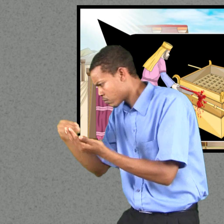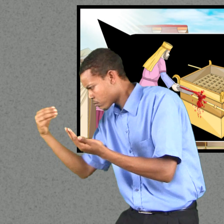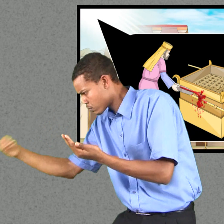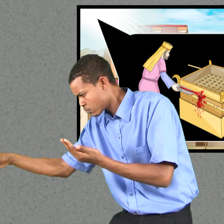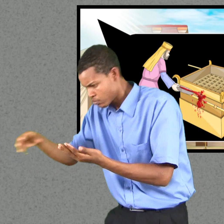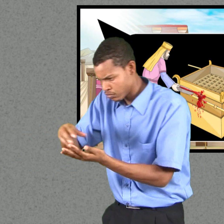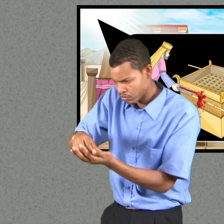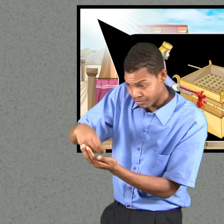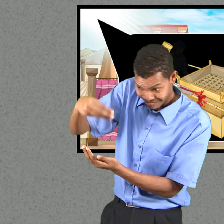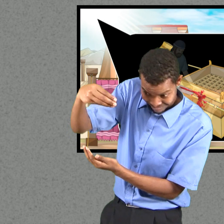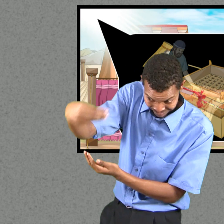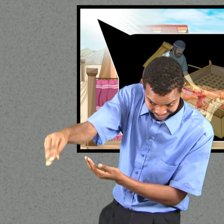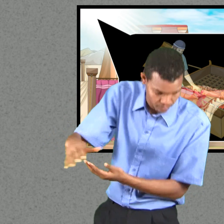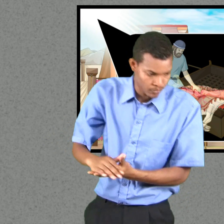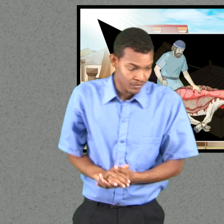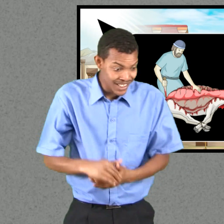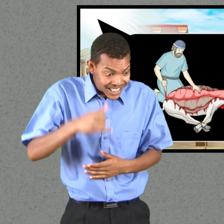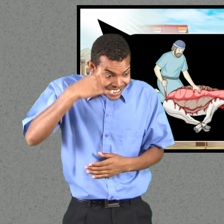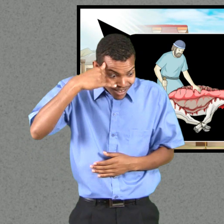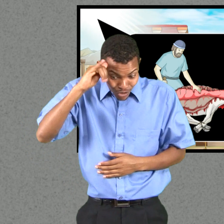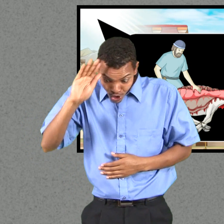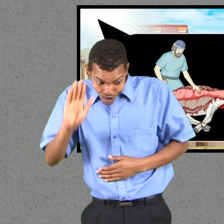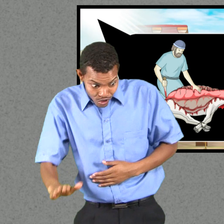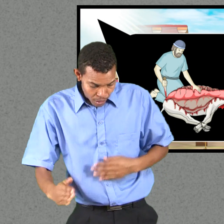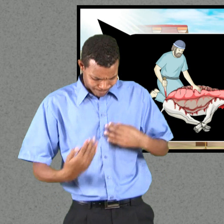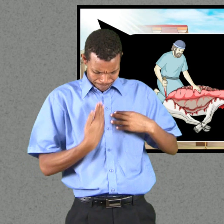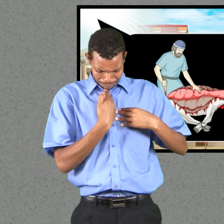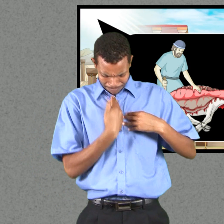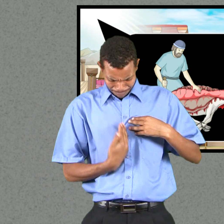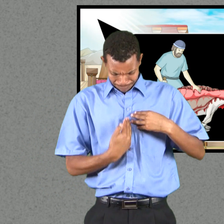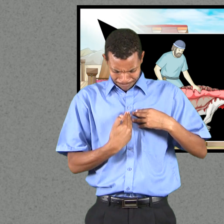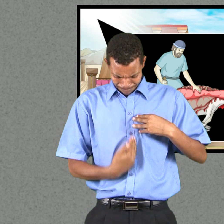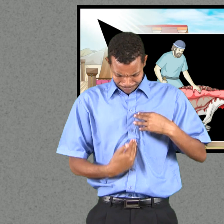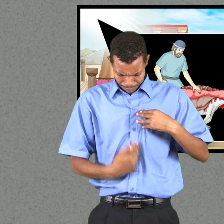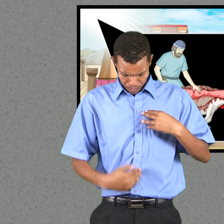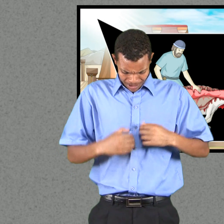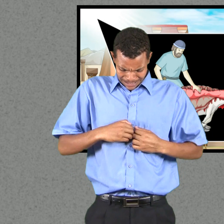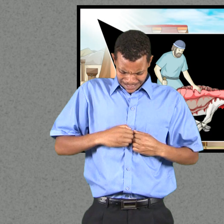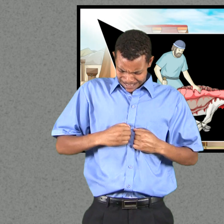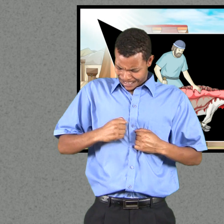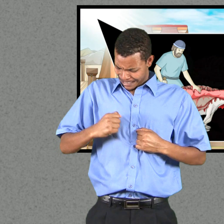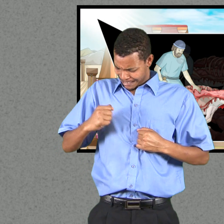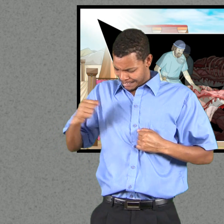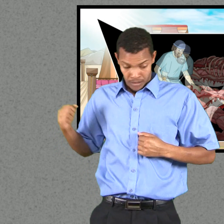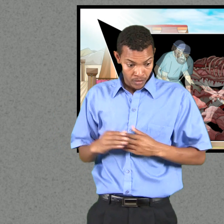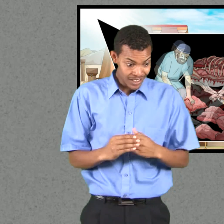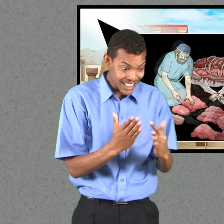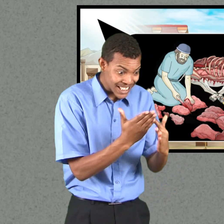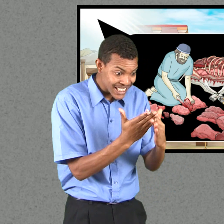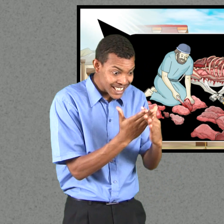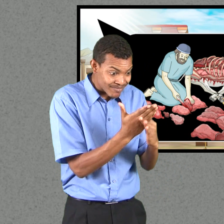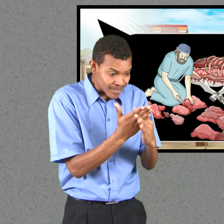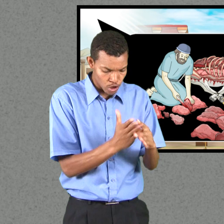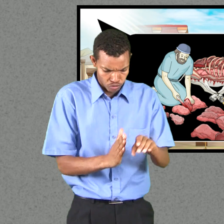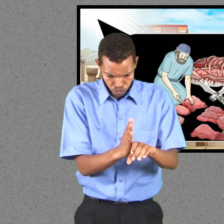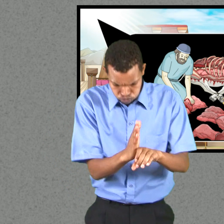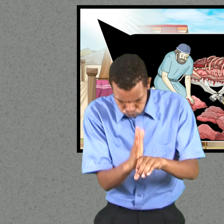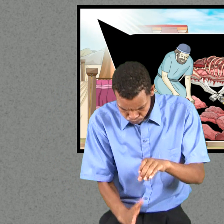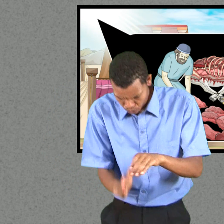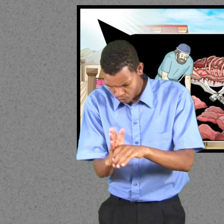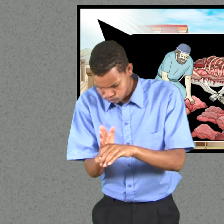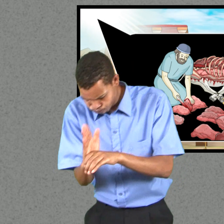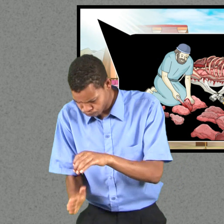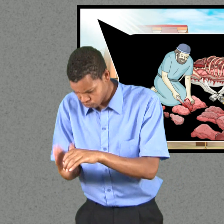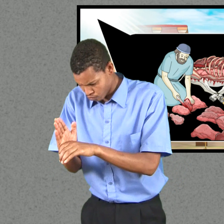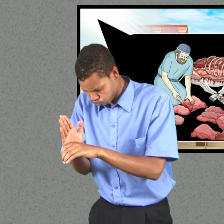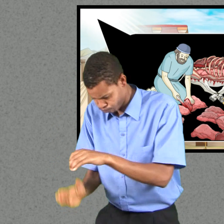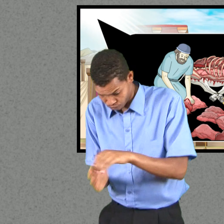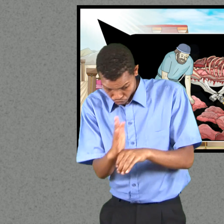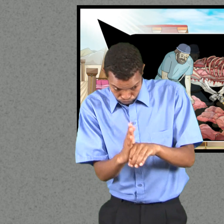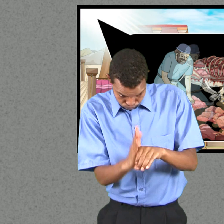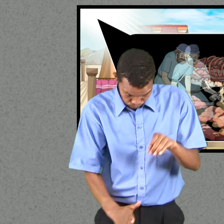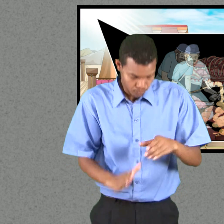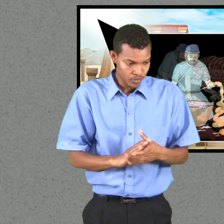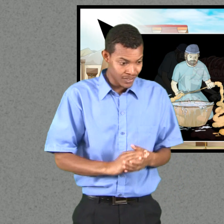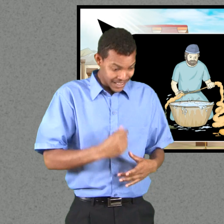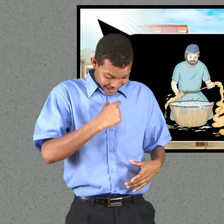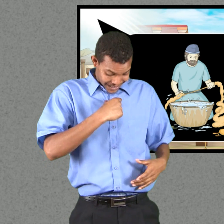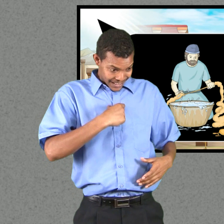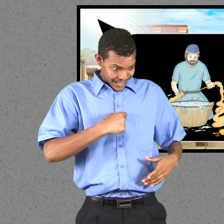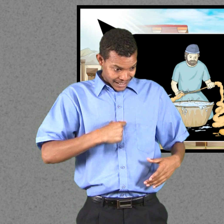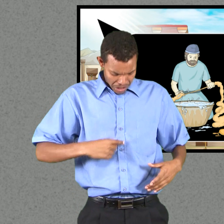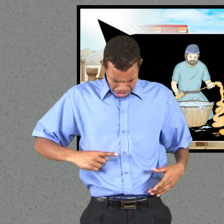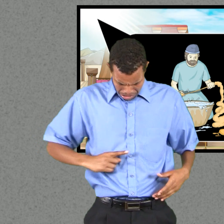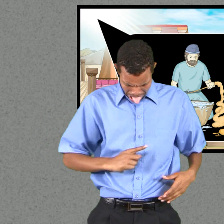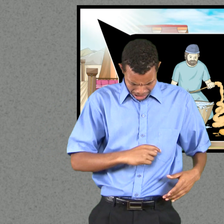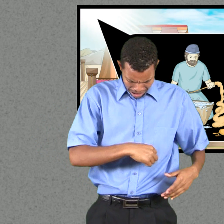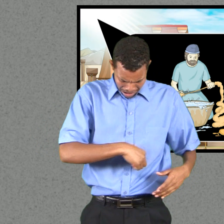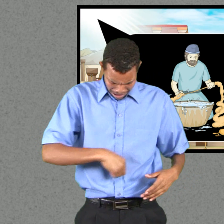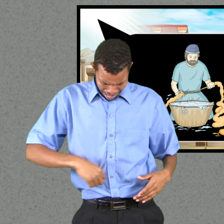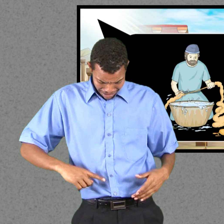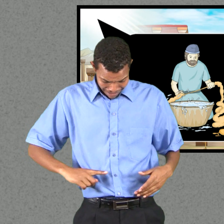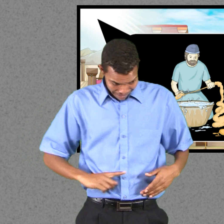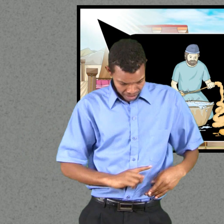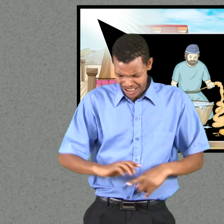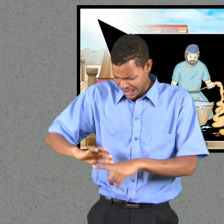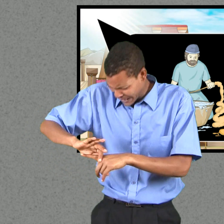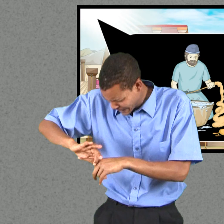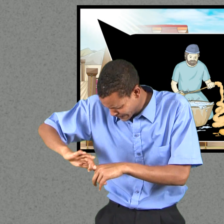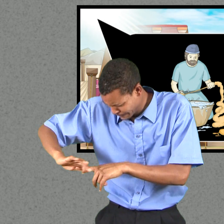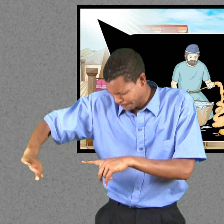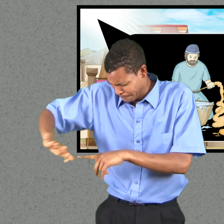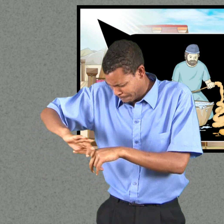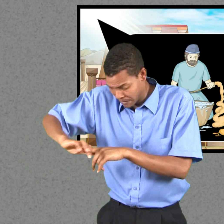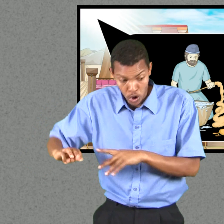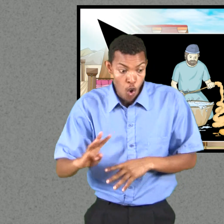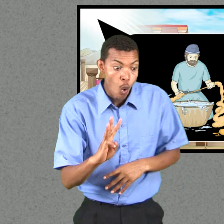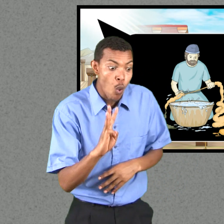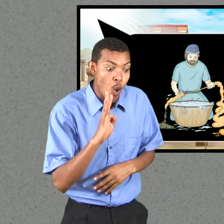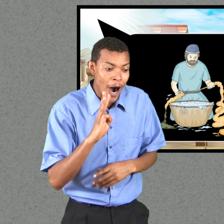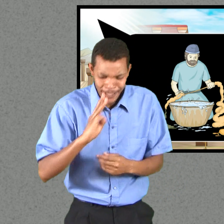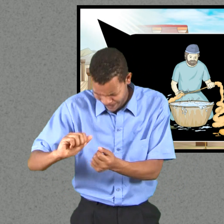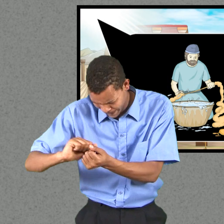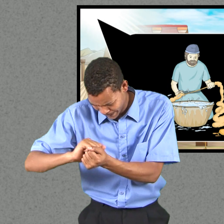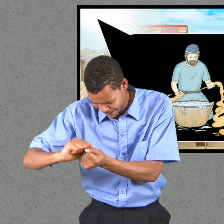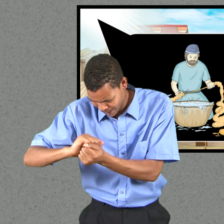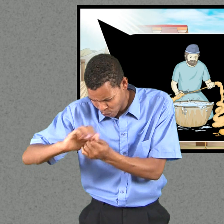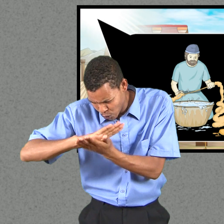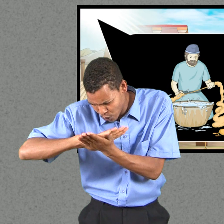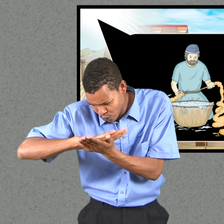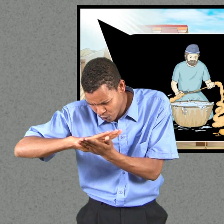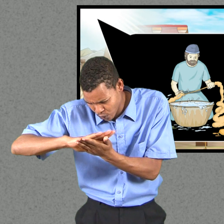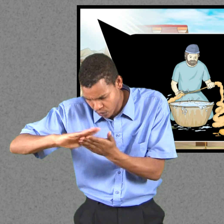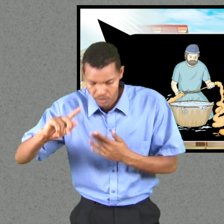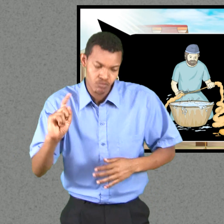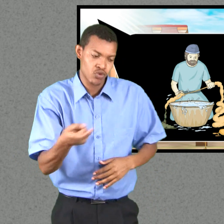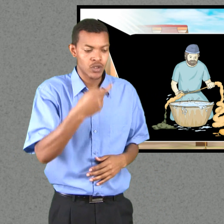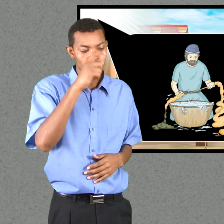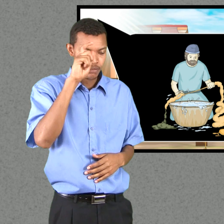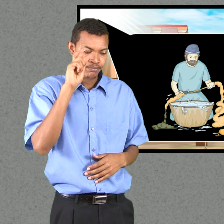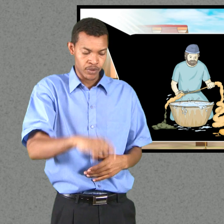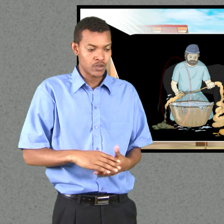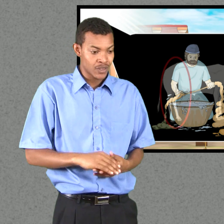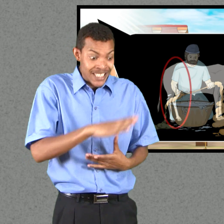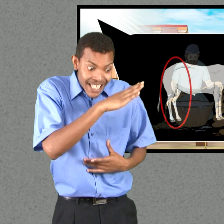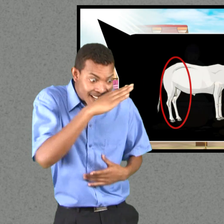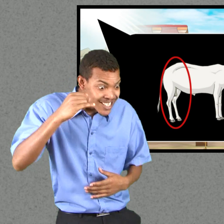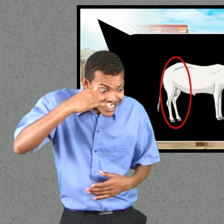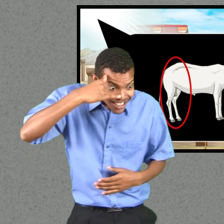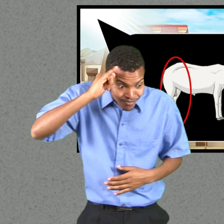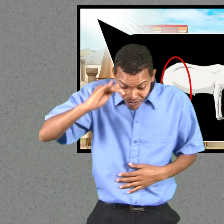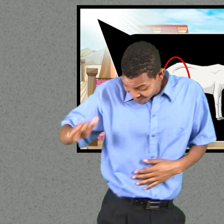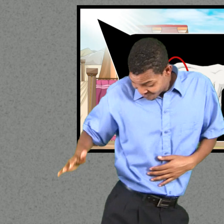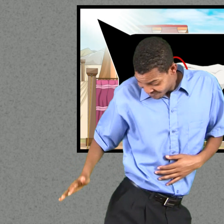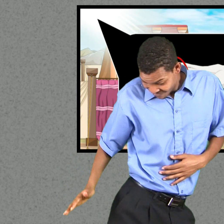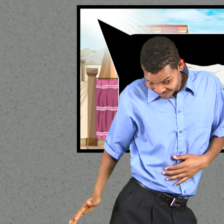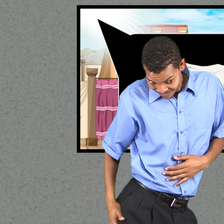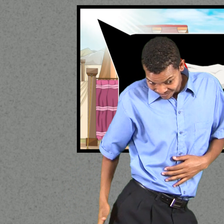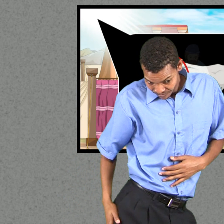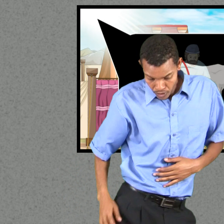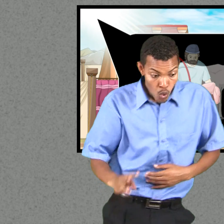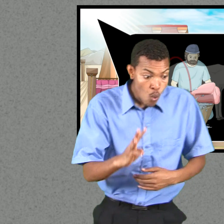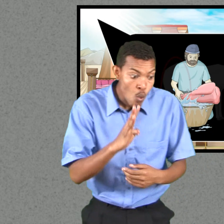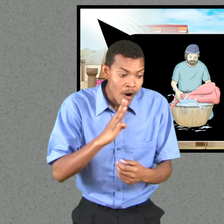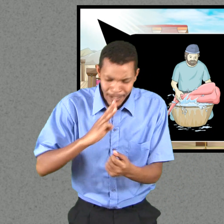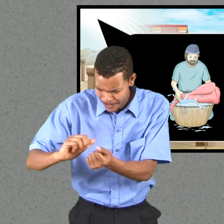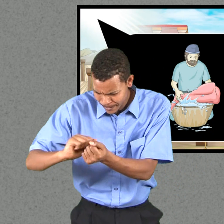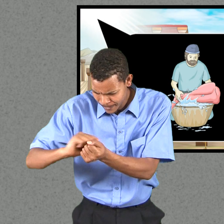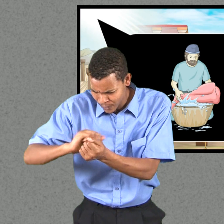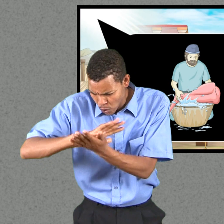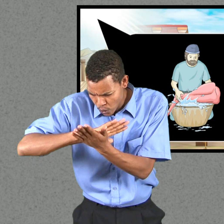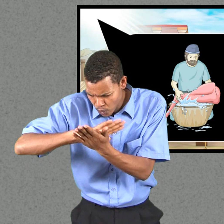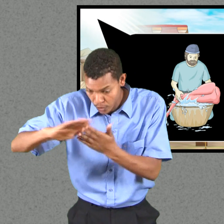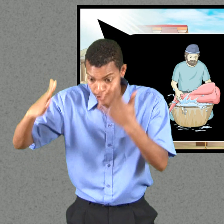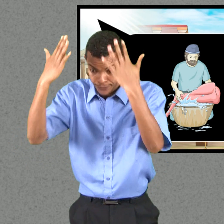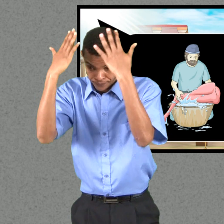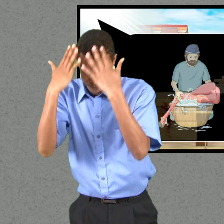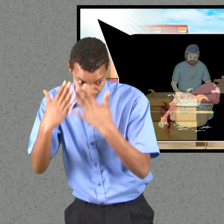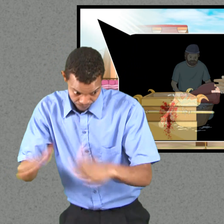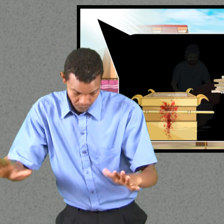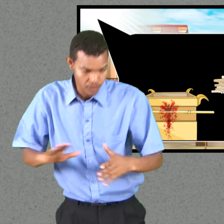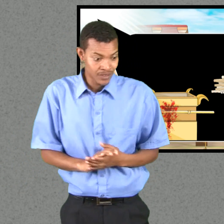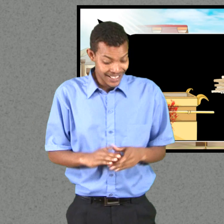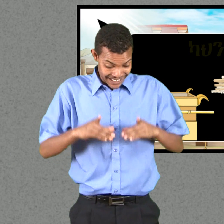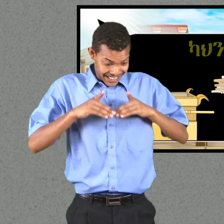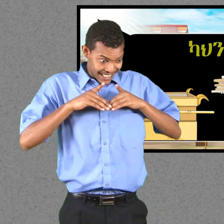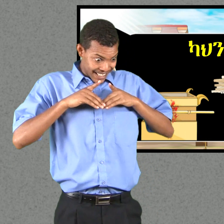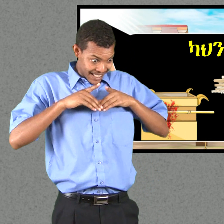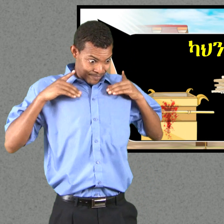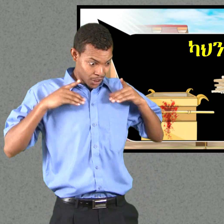Next, he is to skin the burnt offering and cut it into pieces.